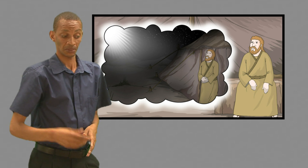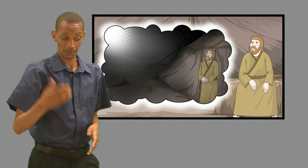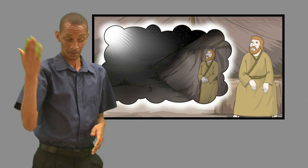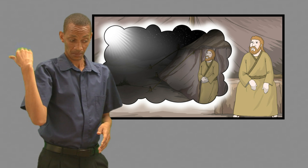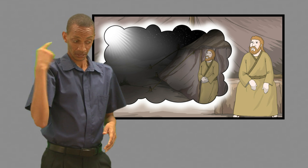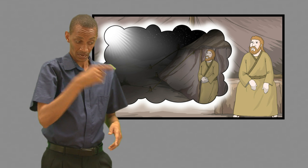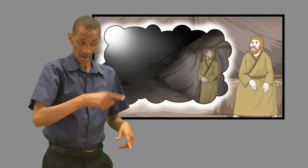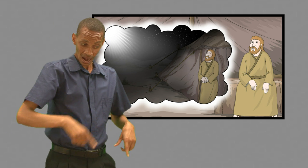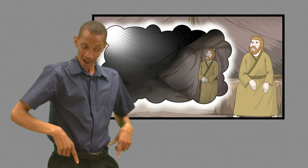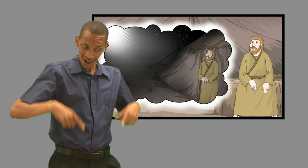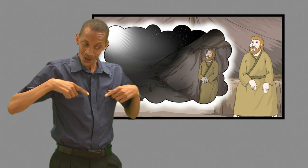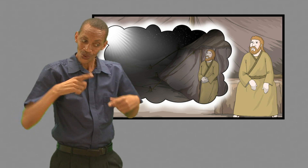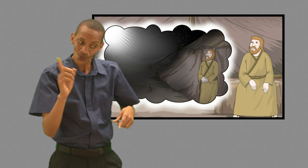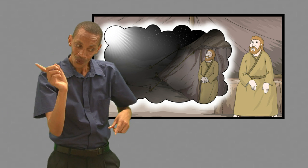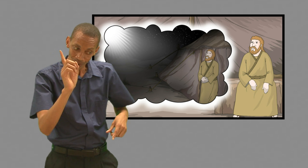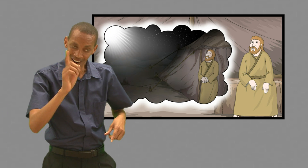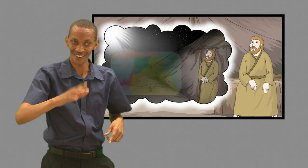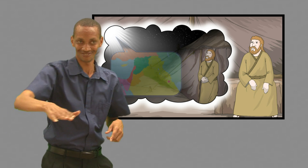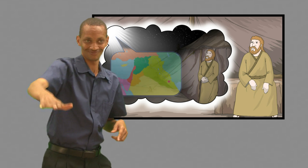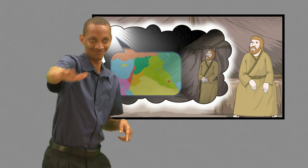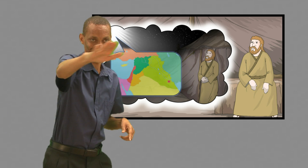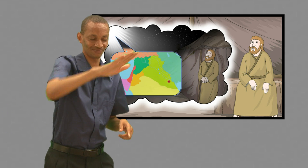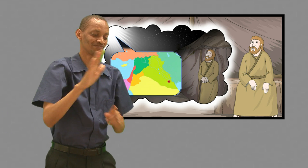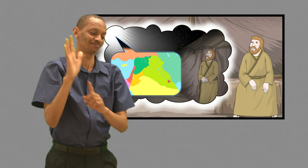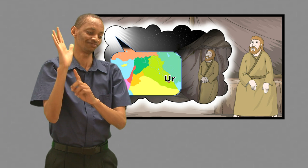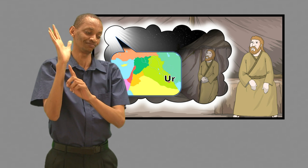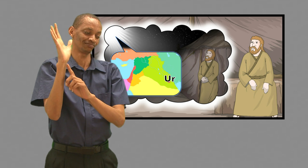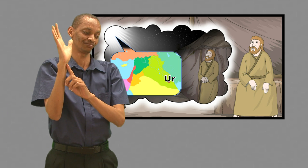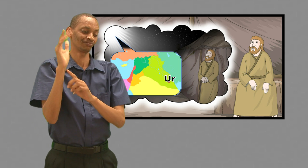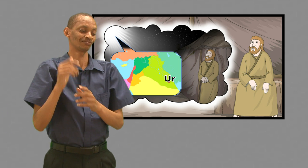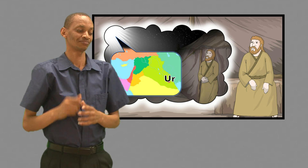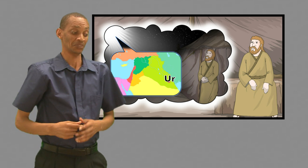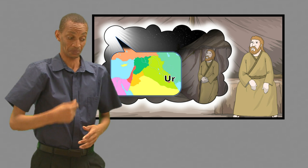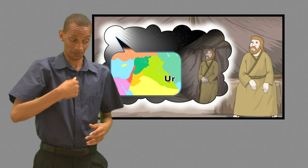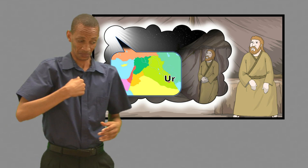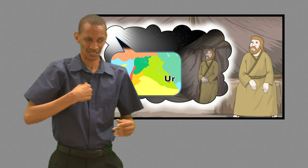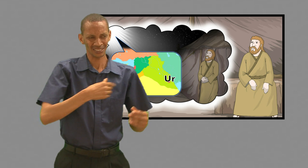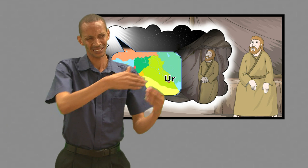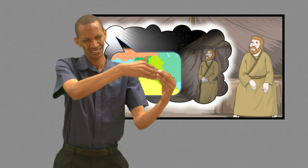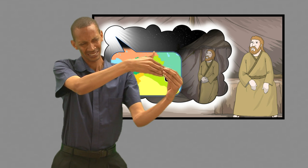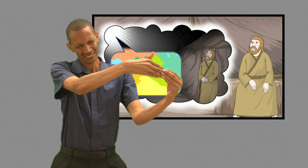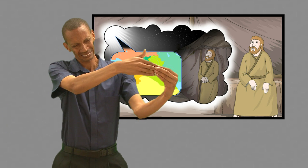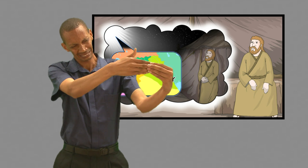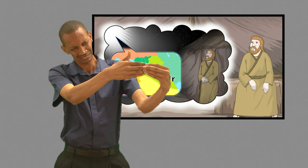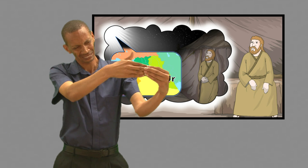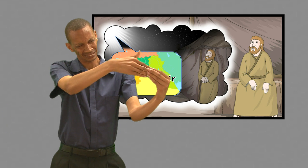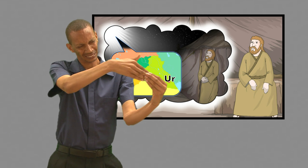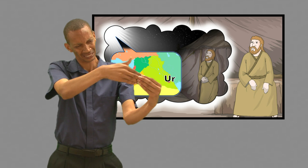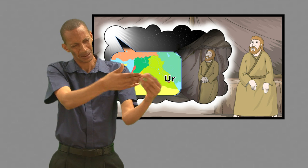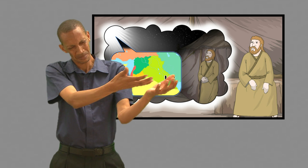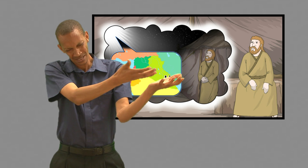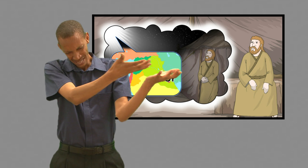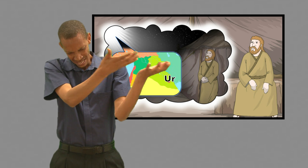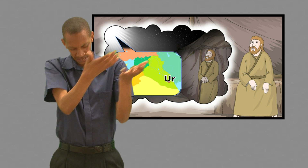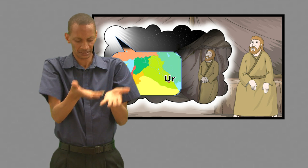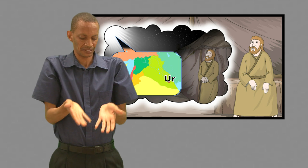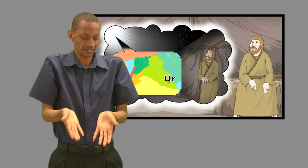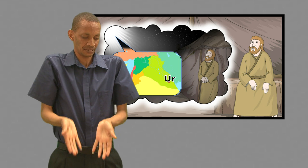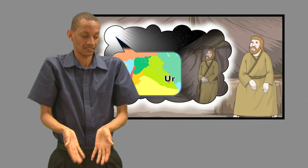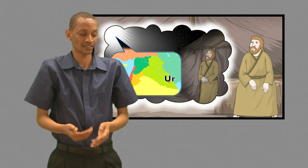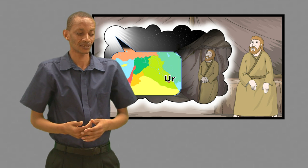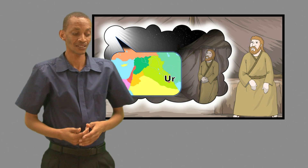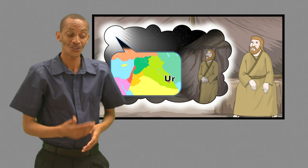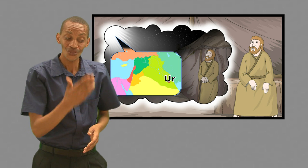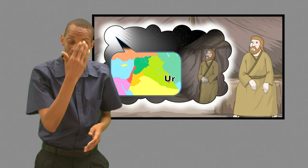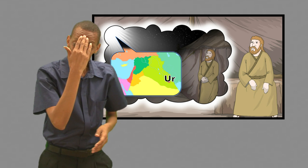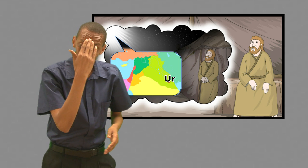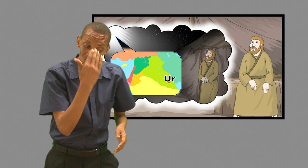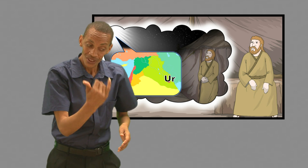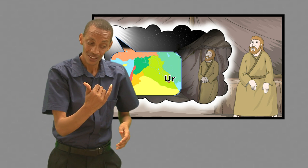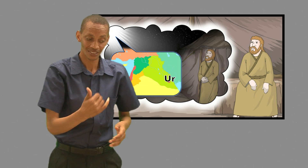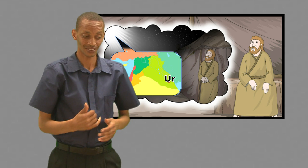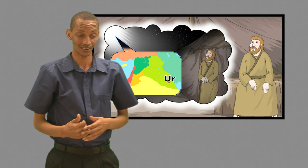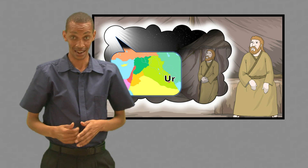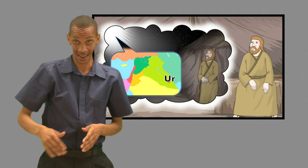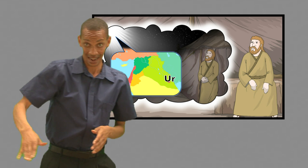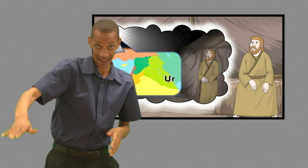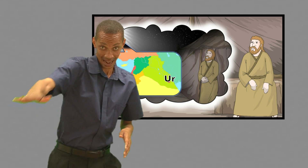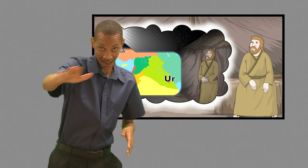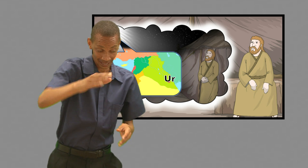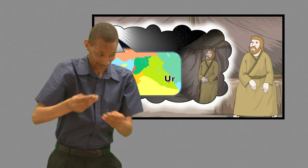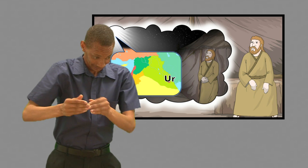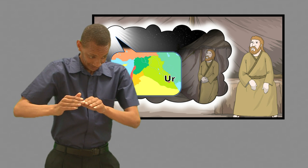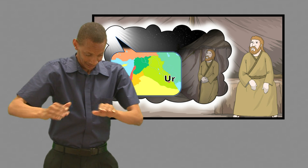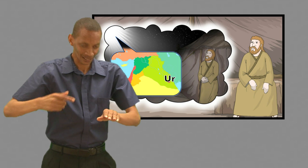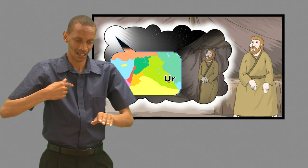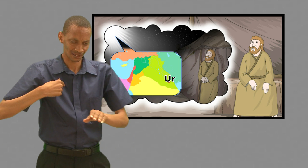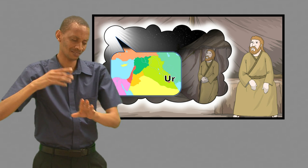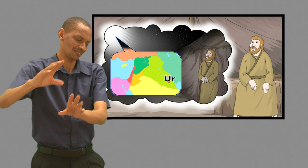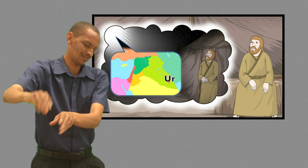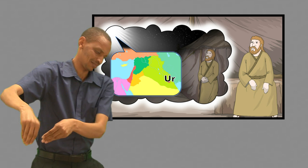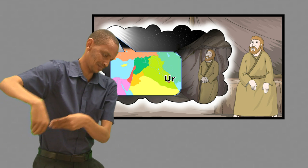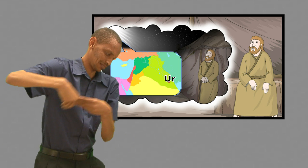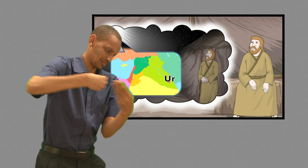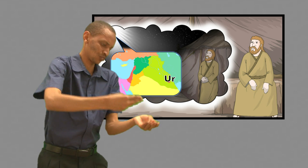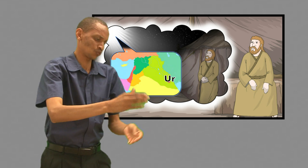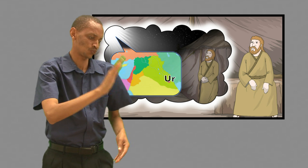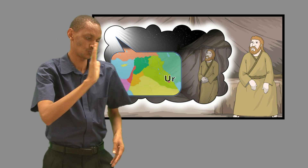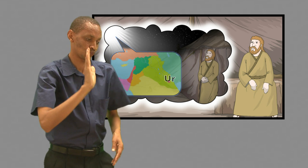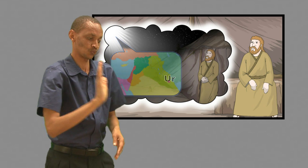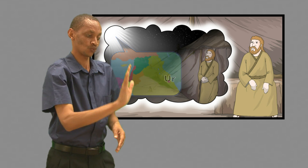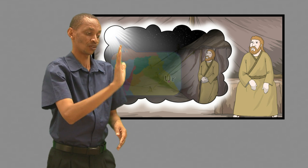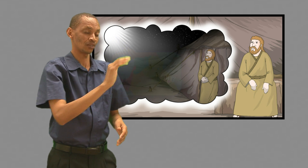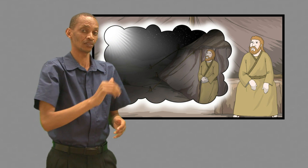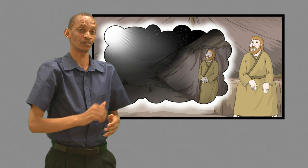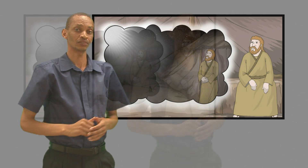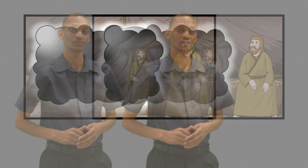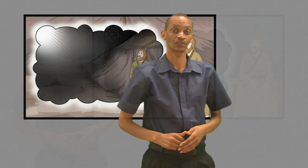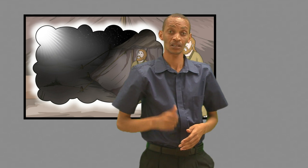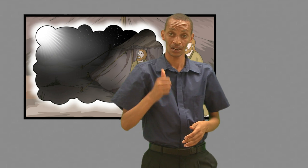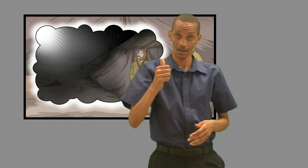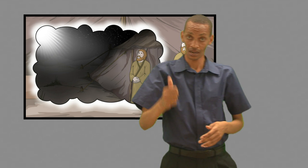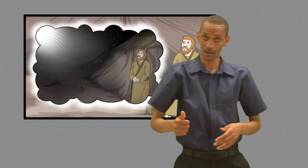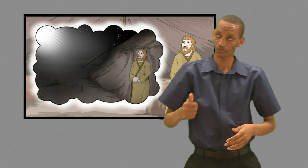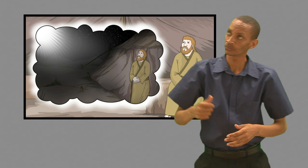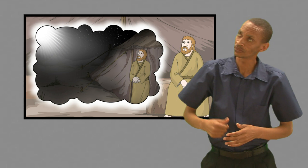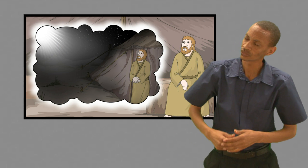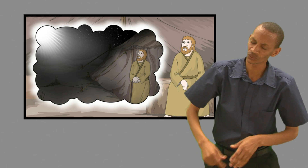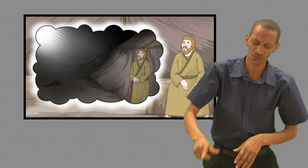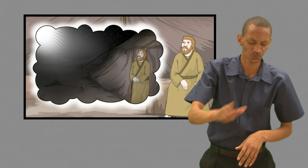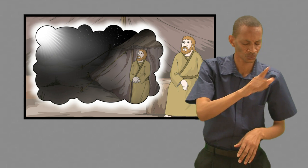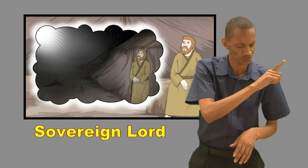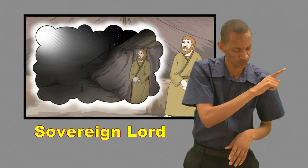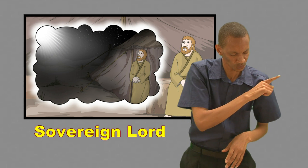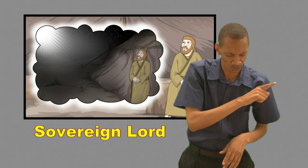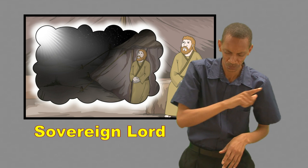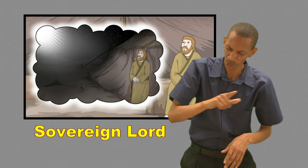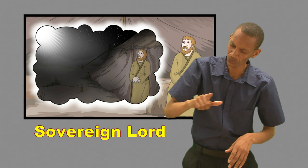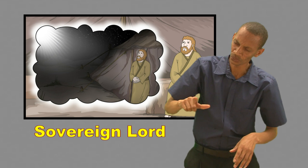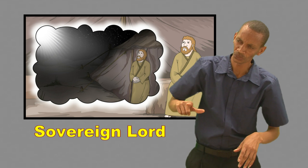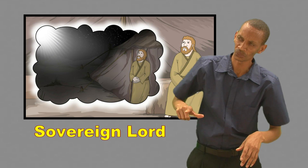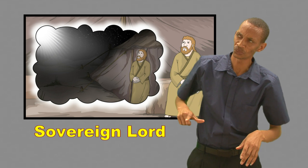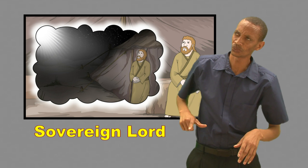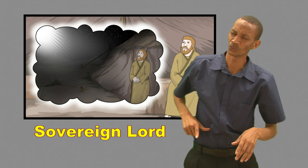The LORD also told him, “I am the LORD, who brought you out of Ur of the Chaldeans to give you this land to possess.”